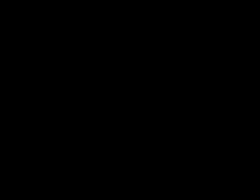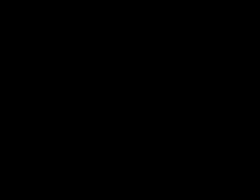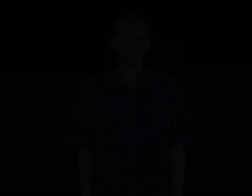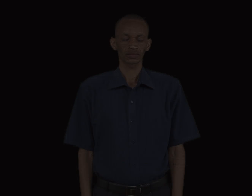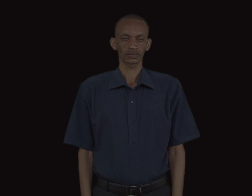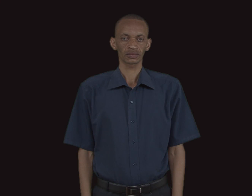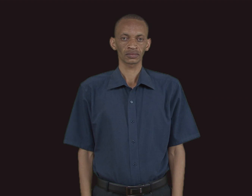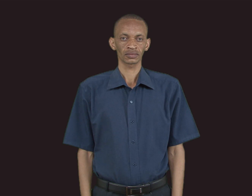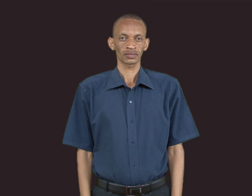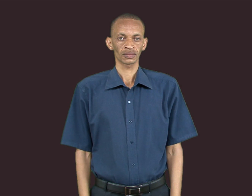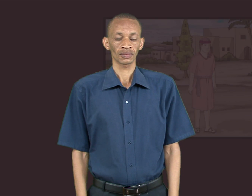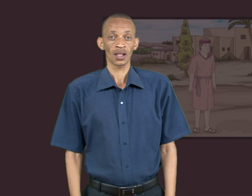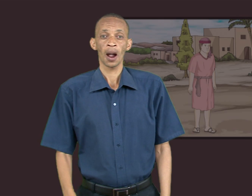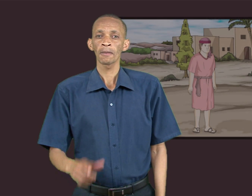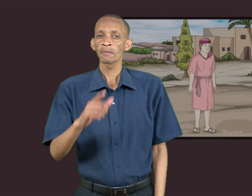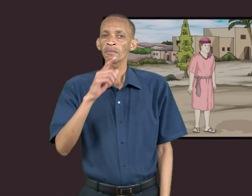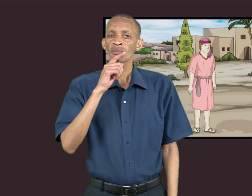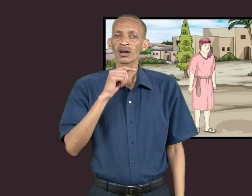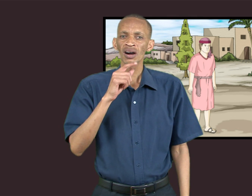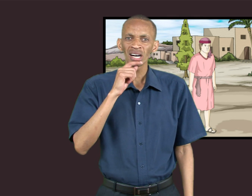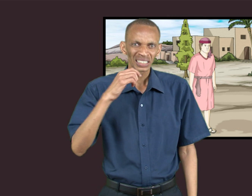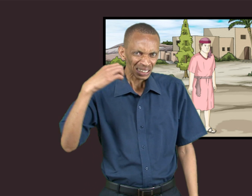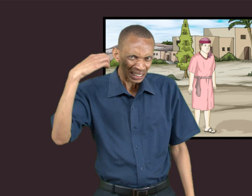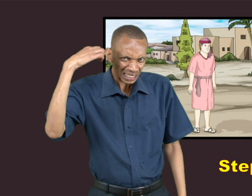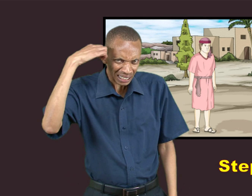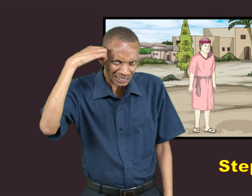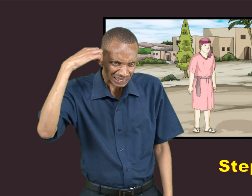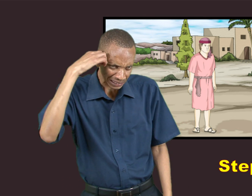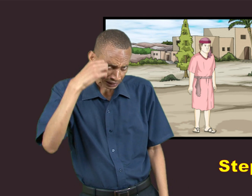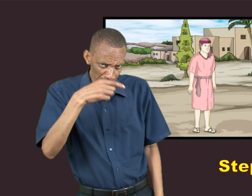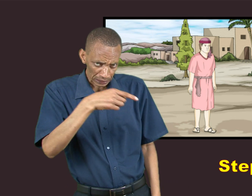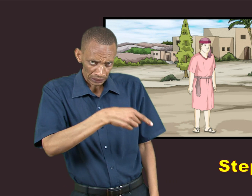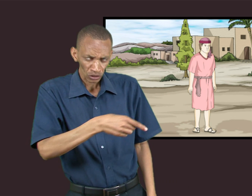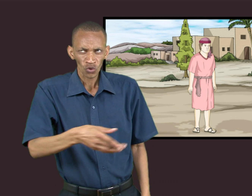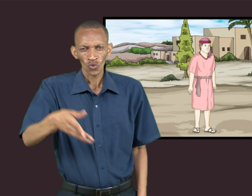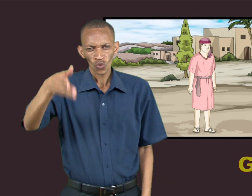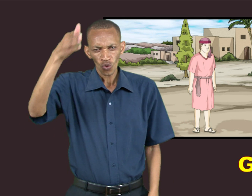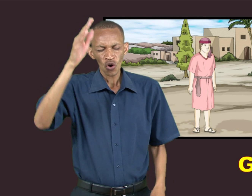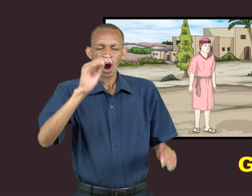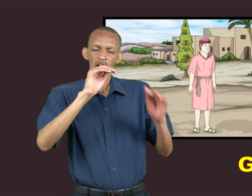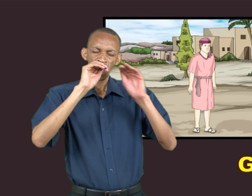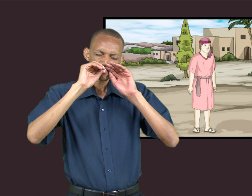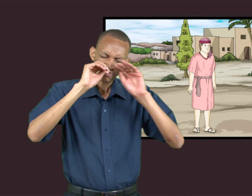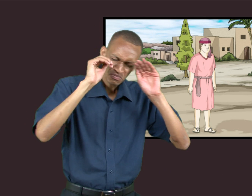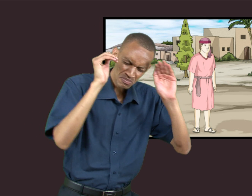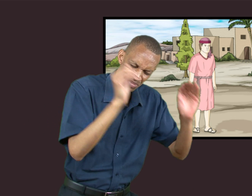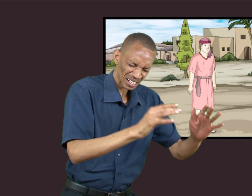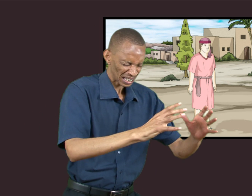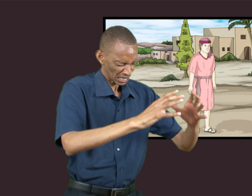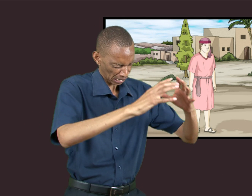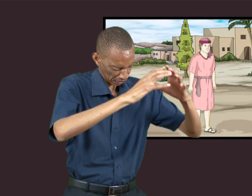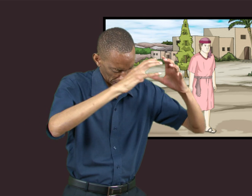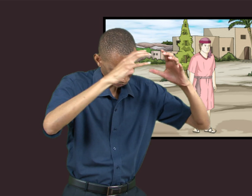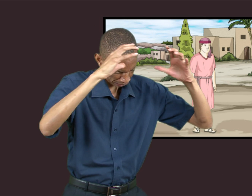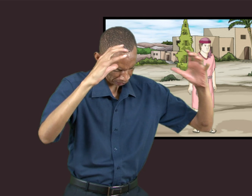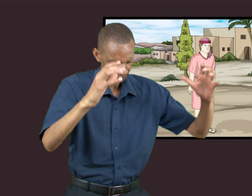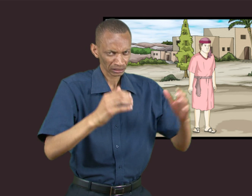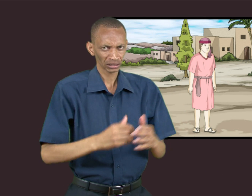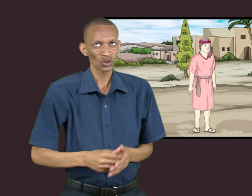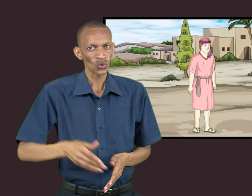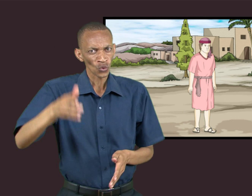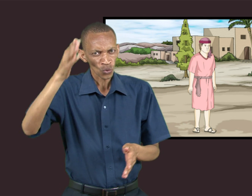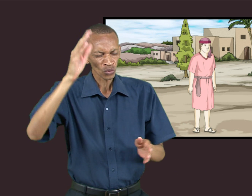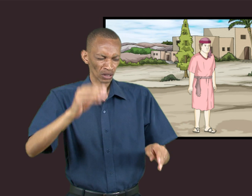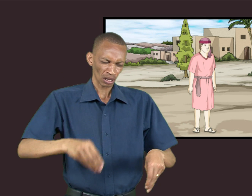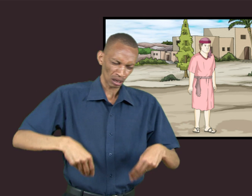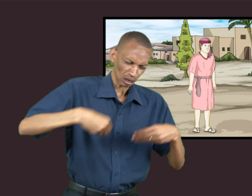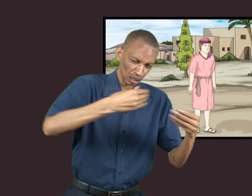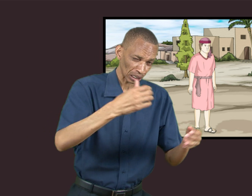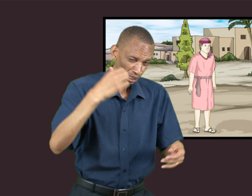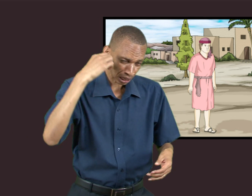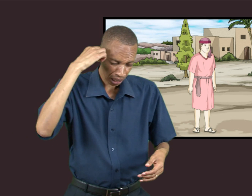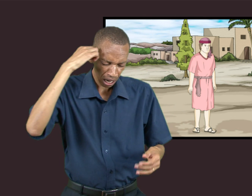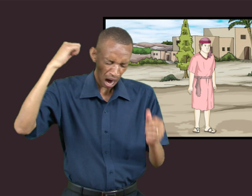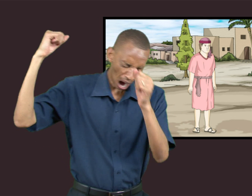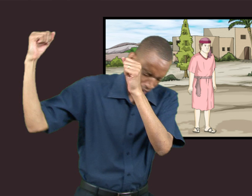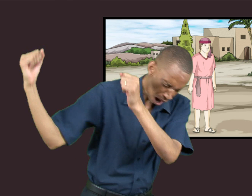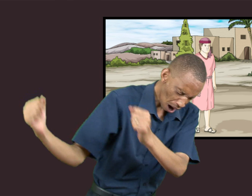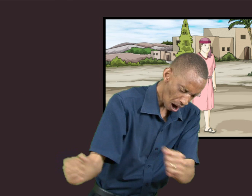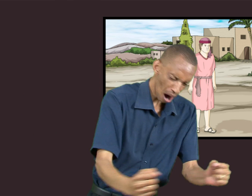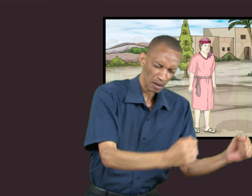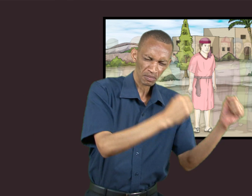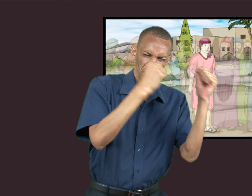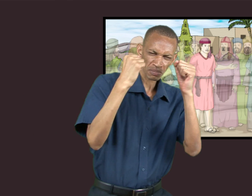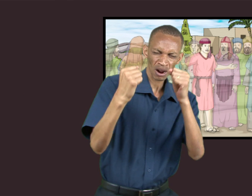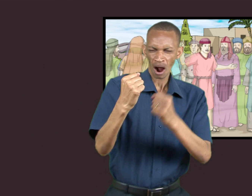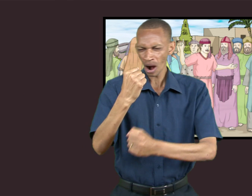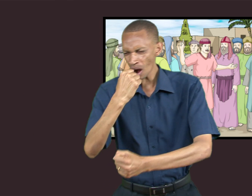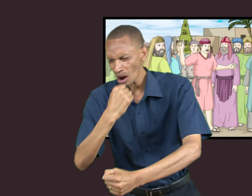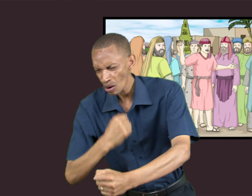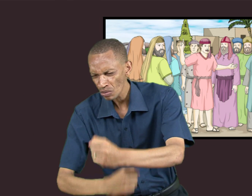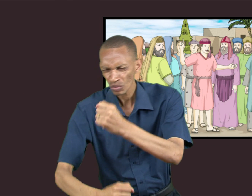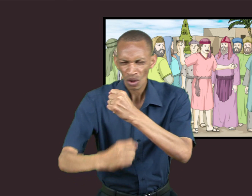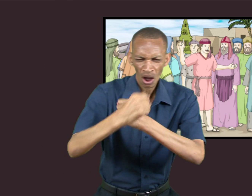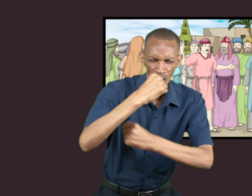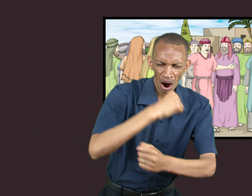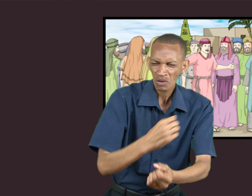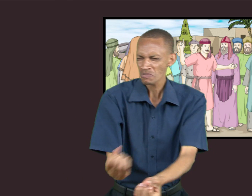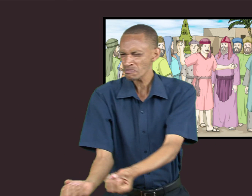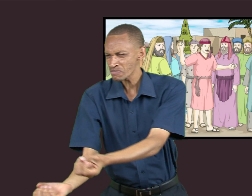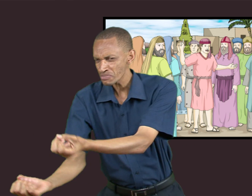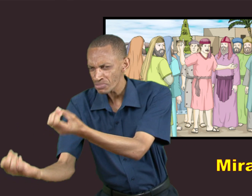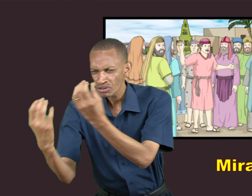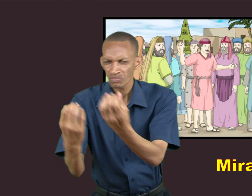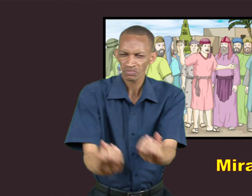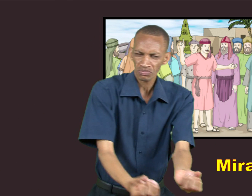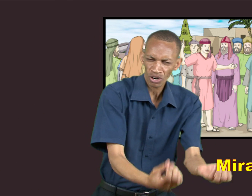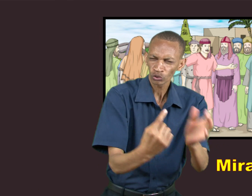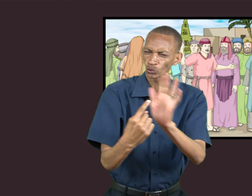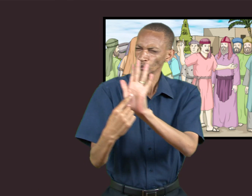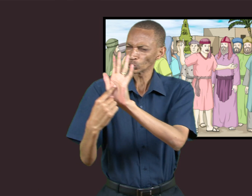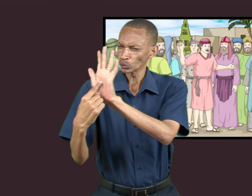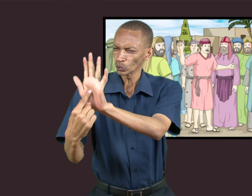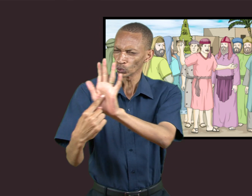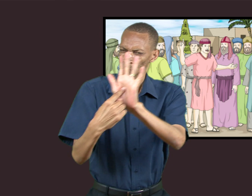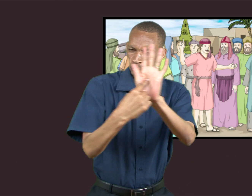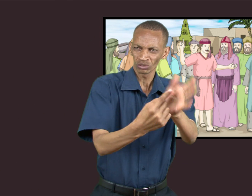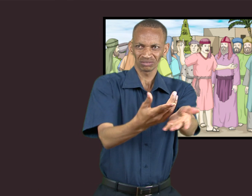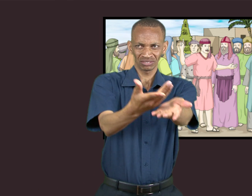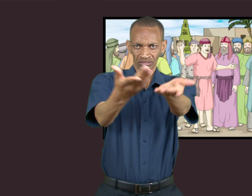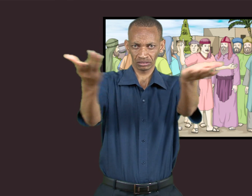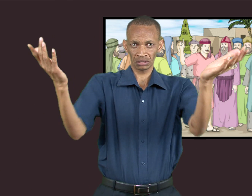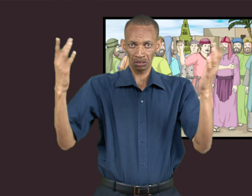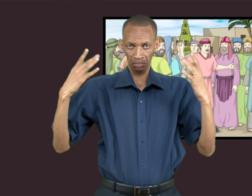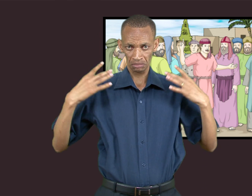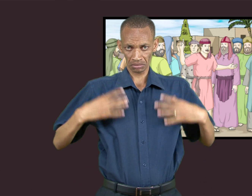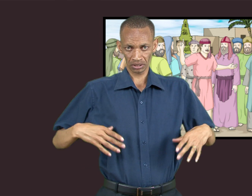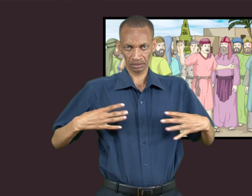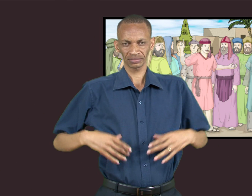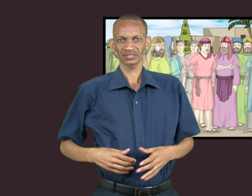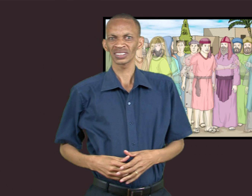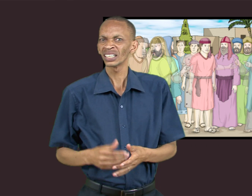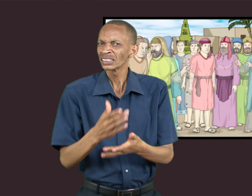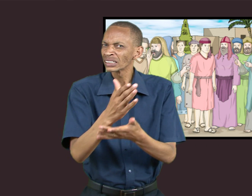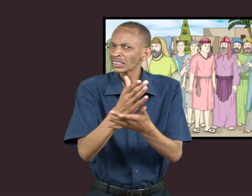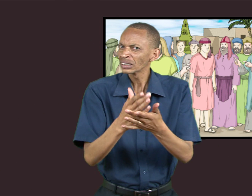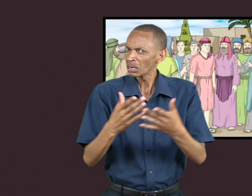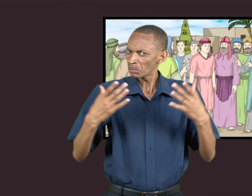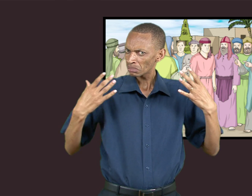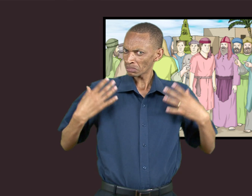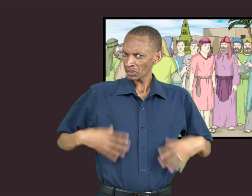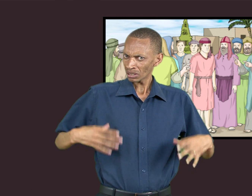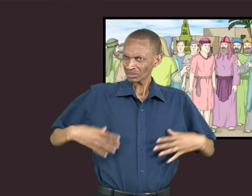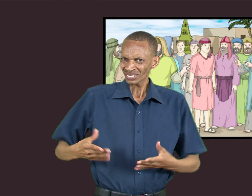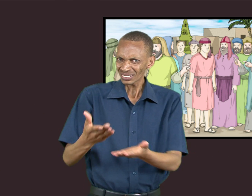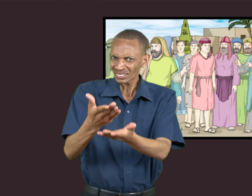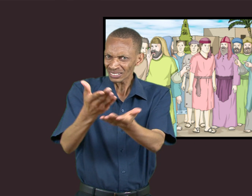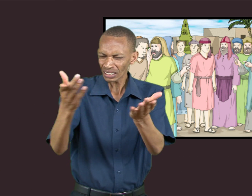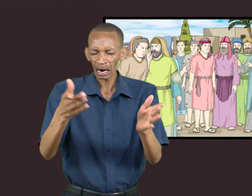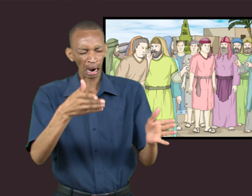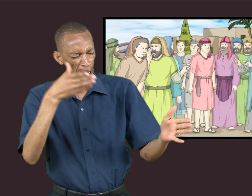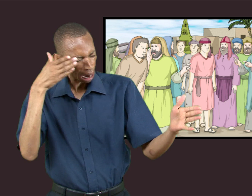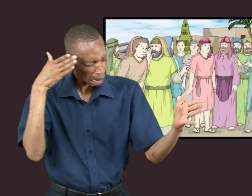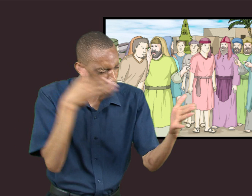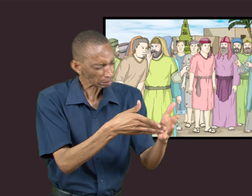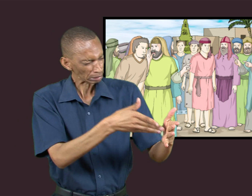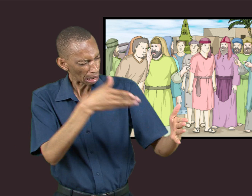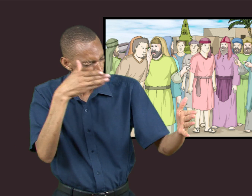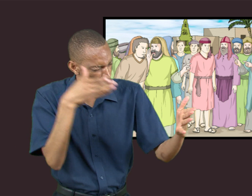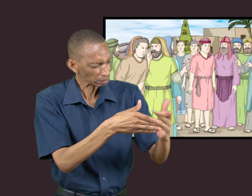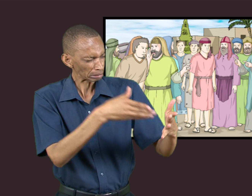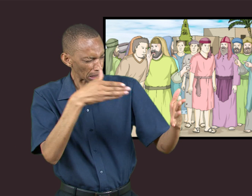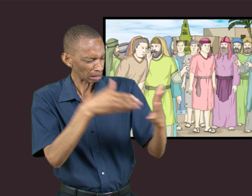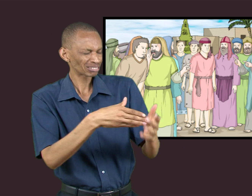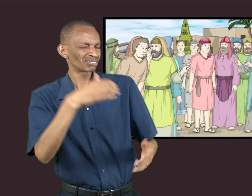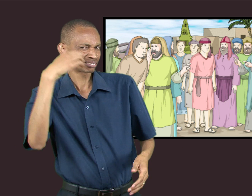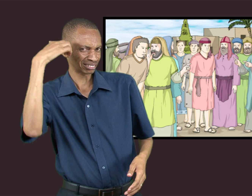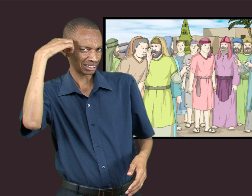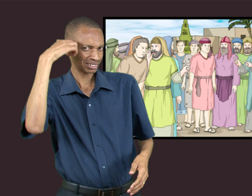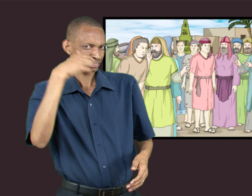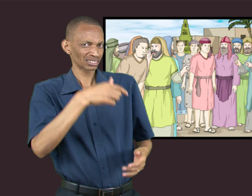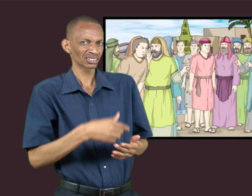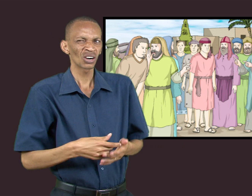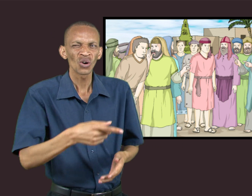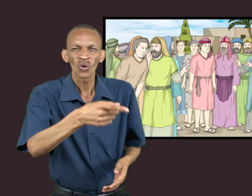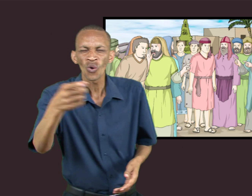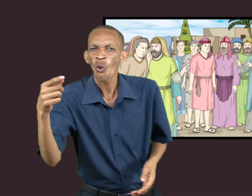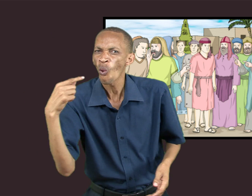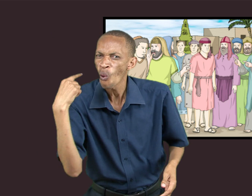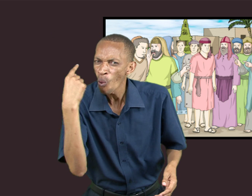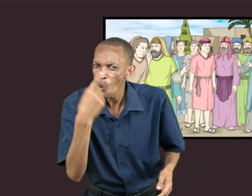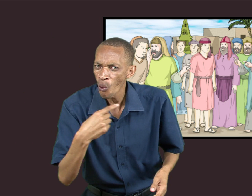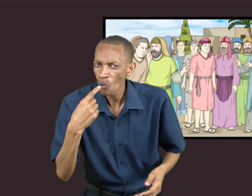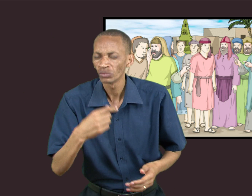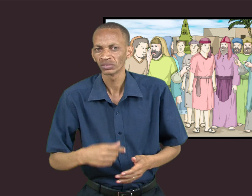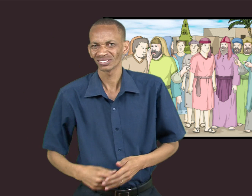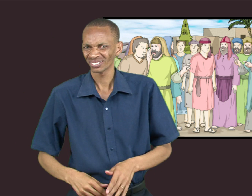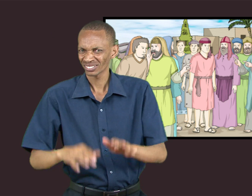Now Stephen, who was full of grace and power, was performing great wonders and signs among the people.